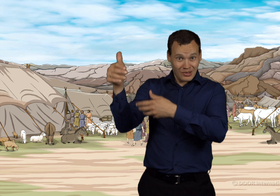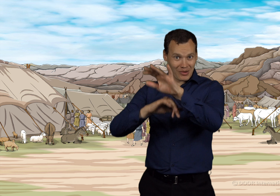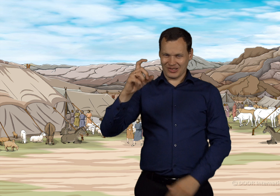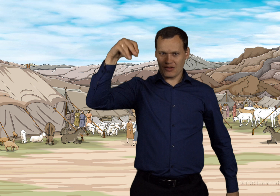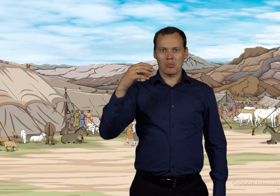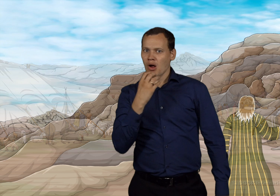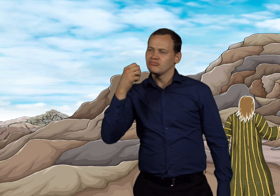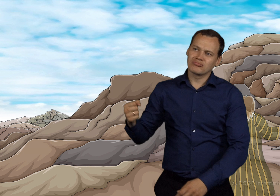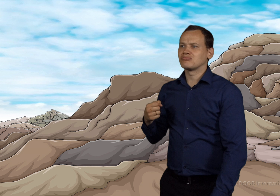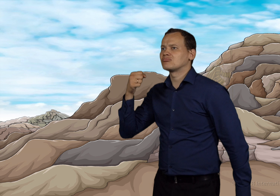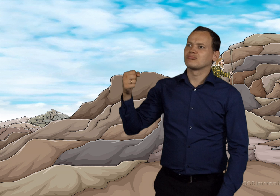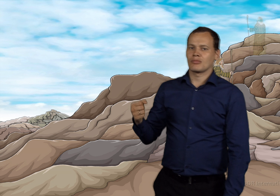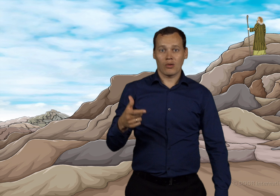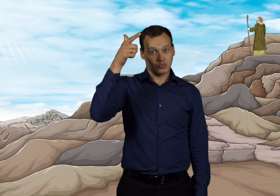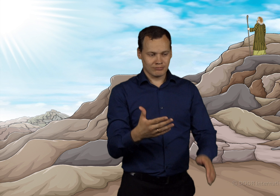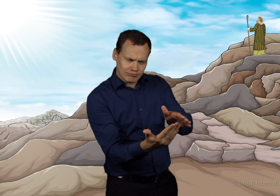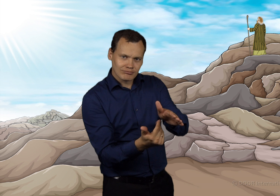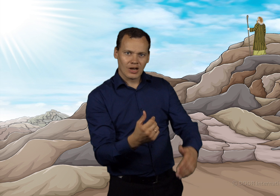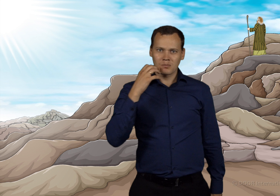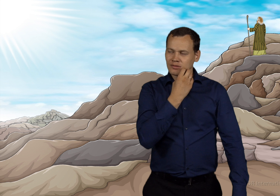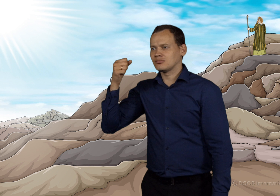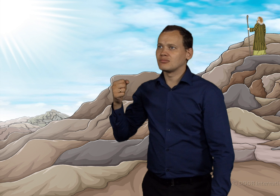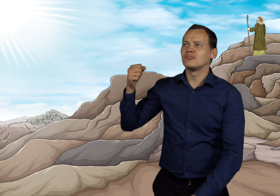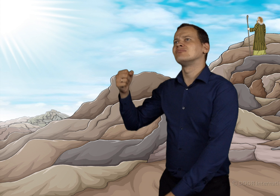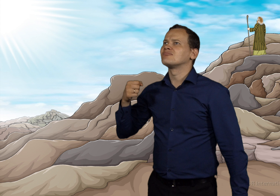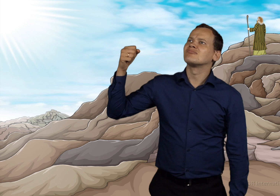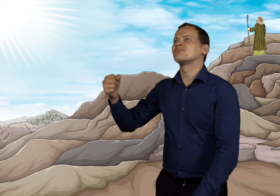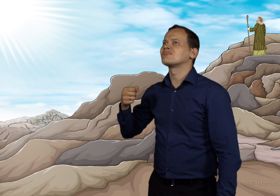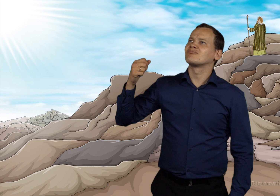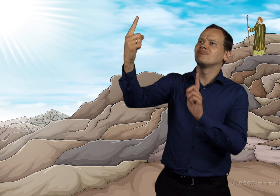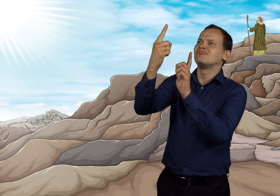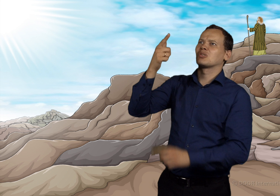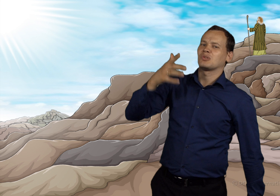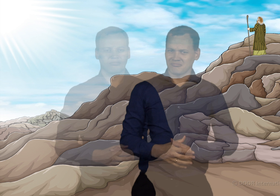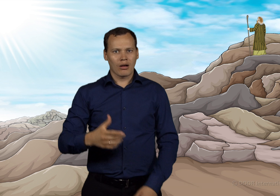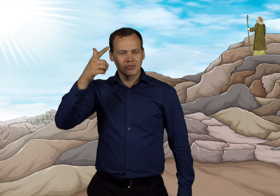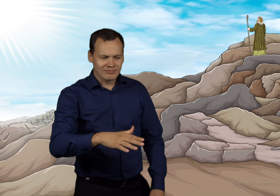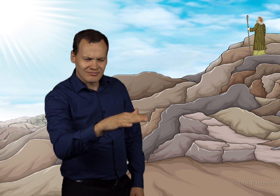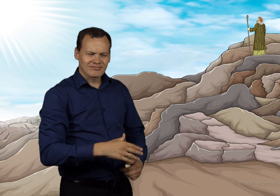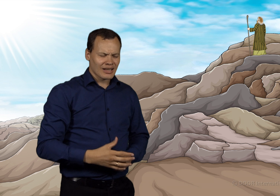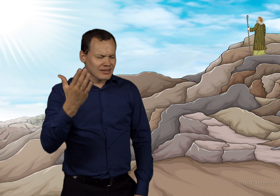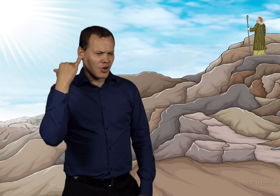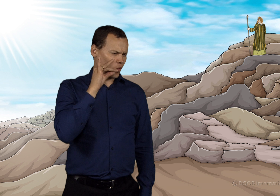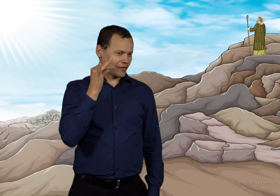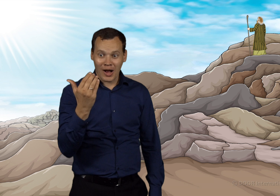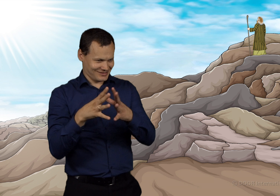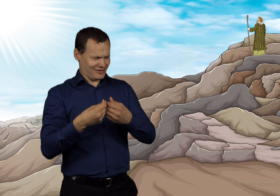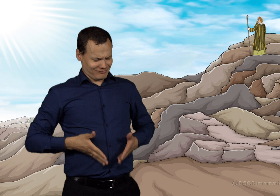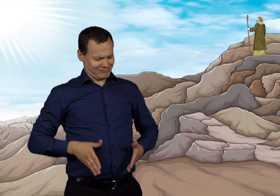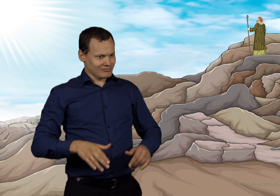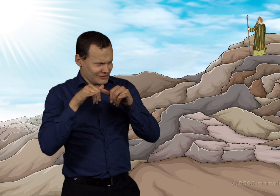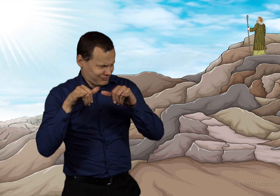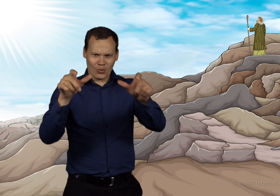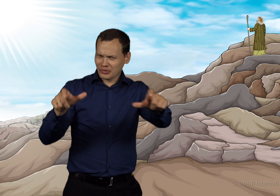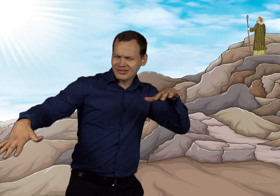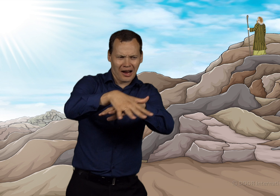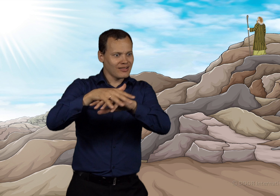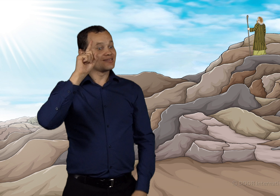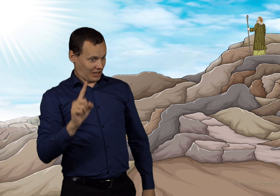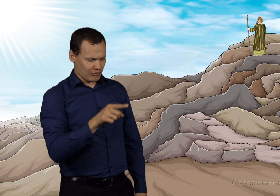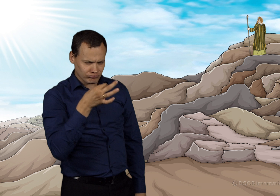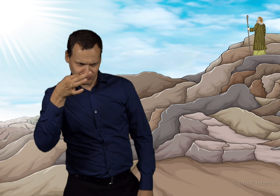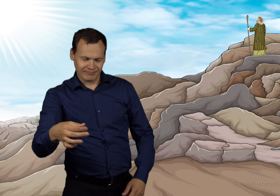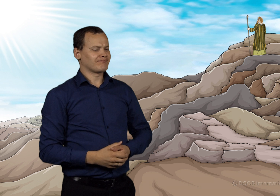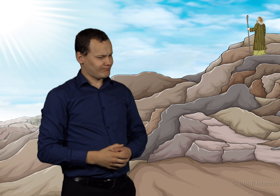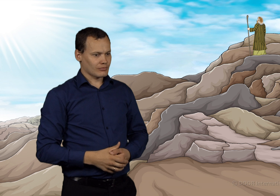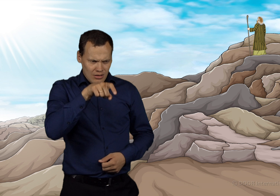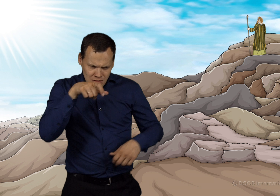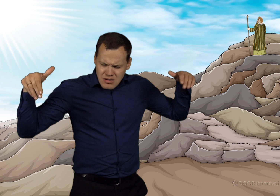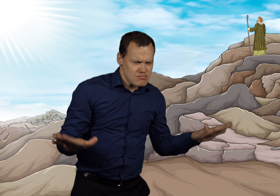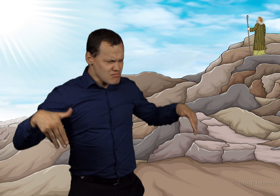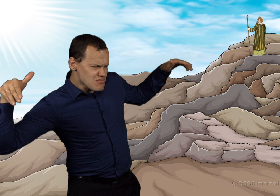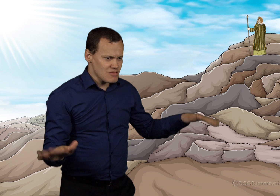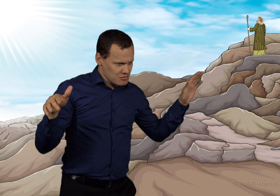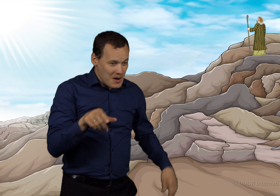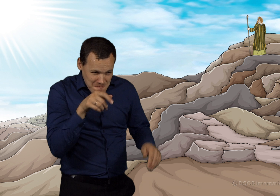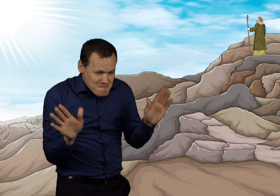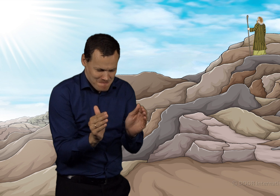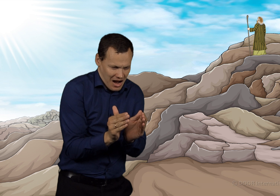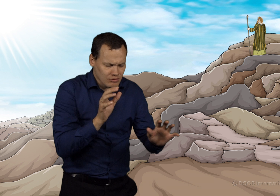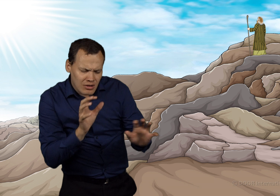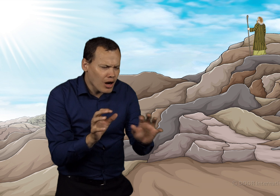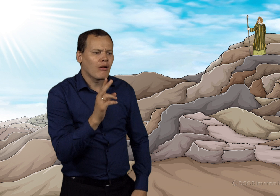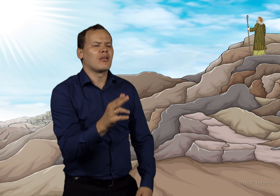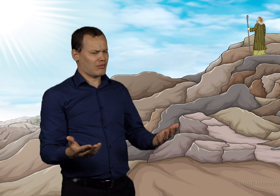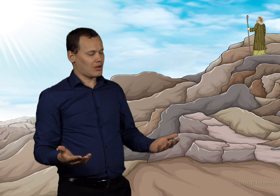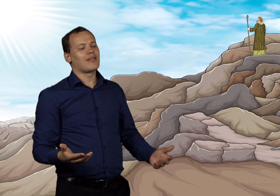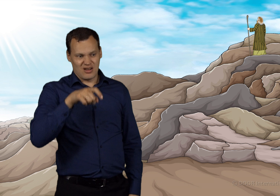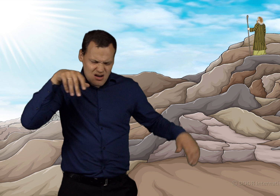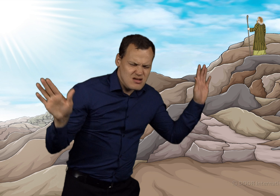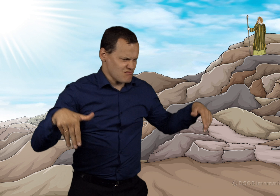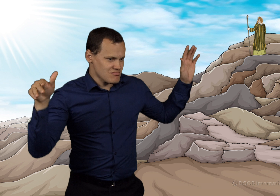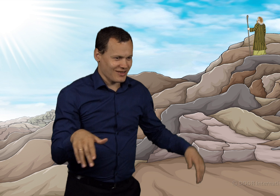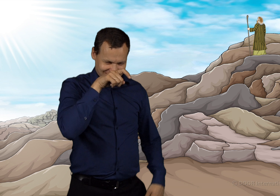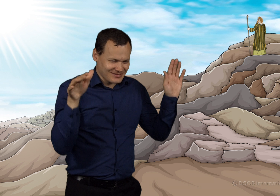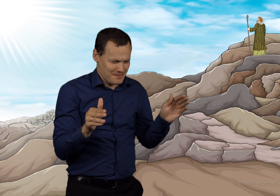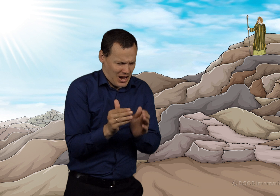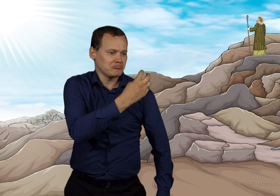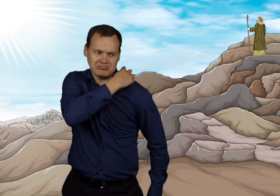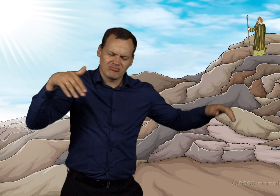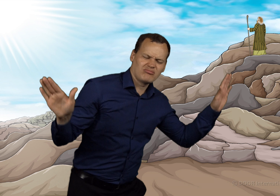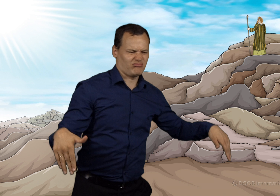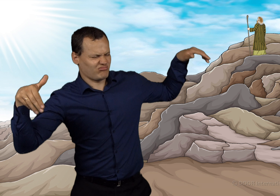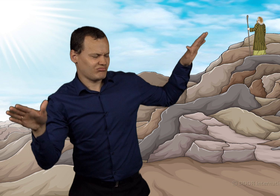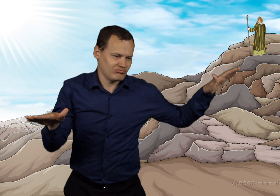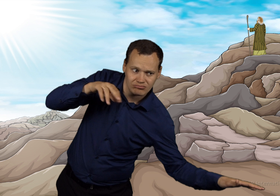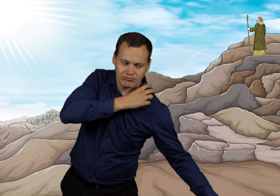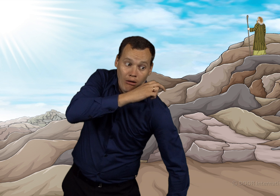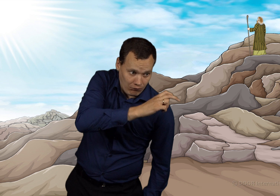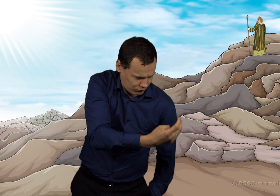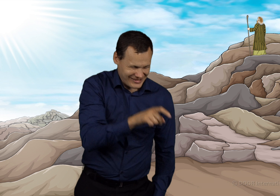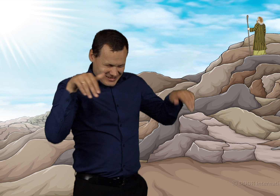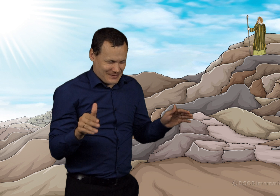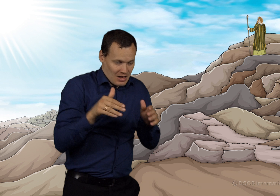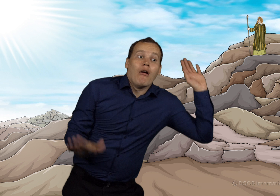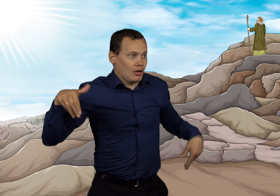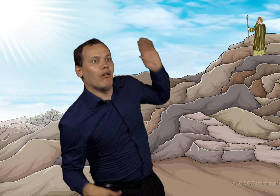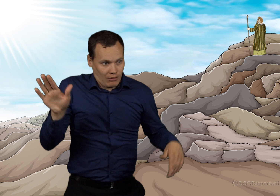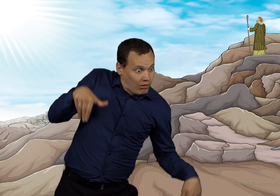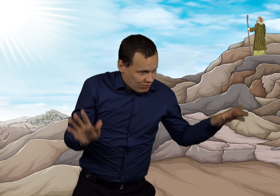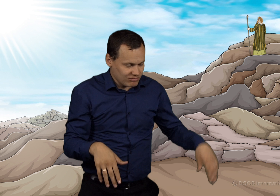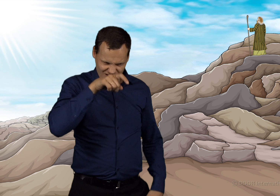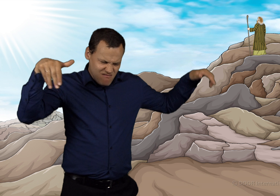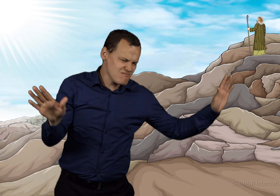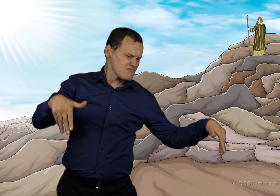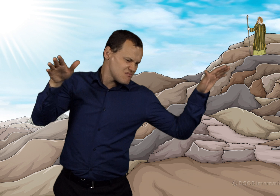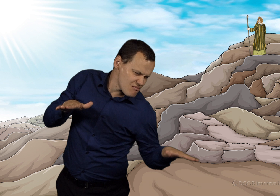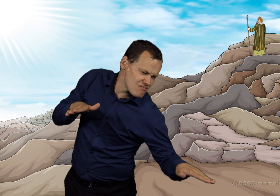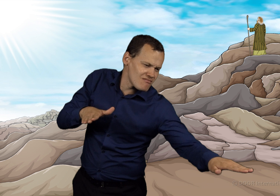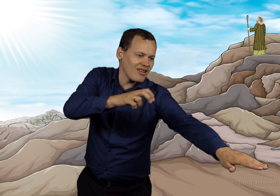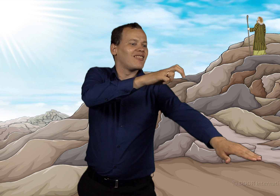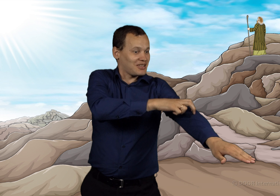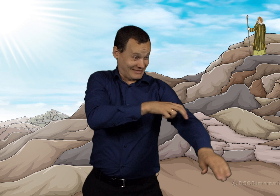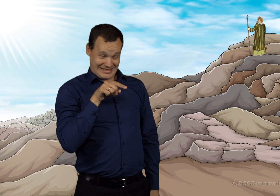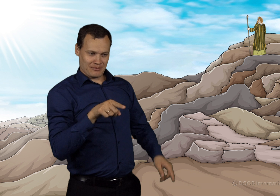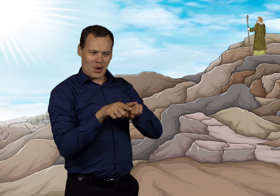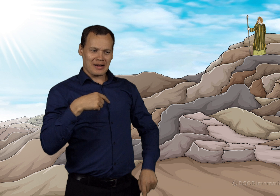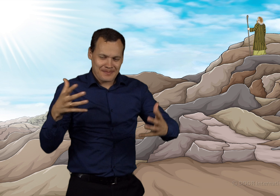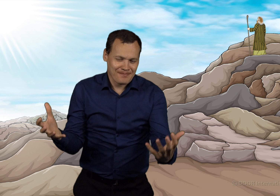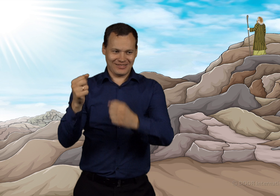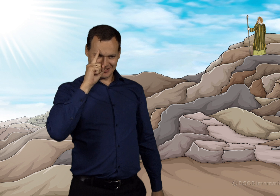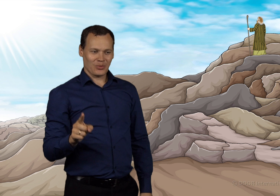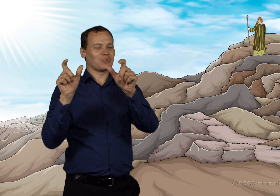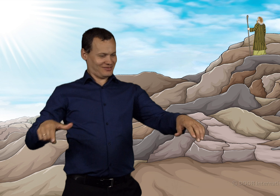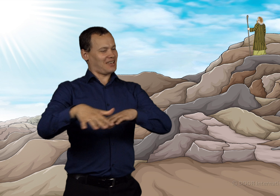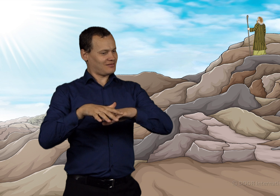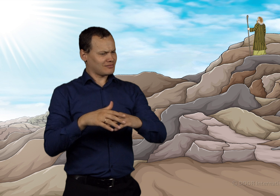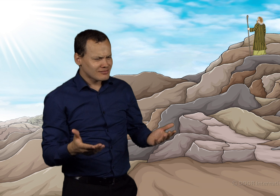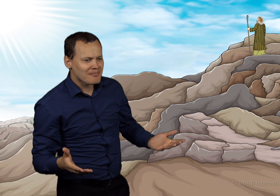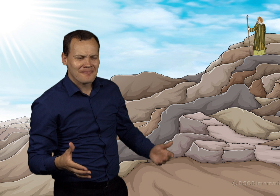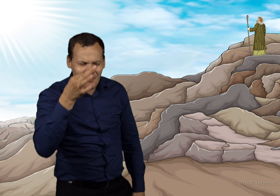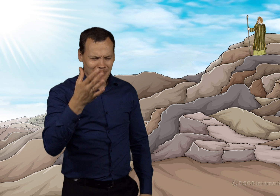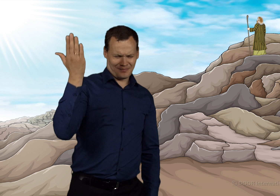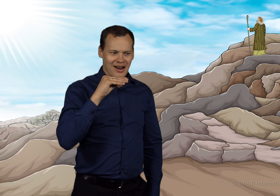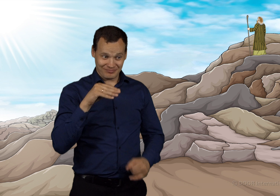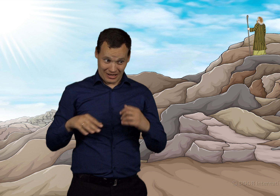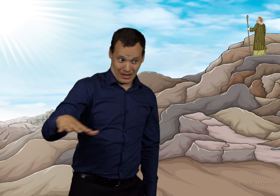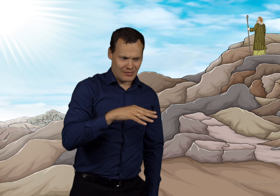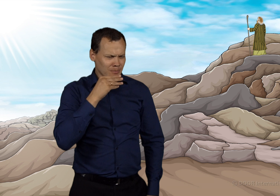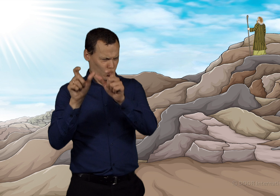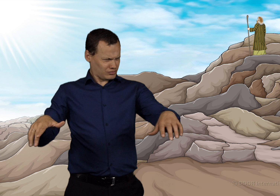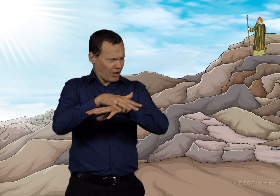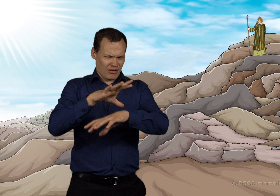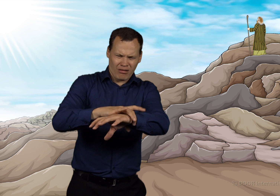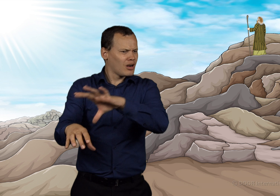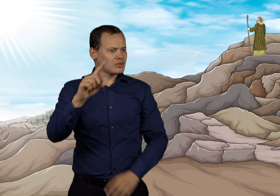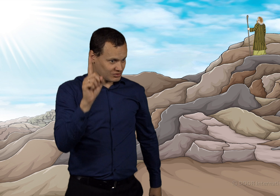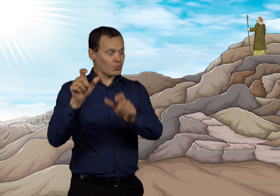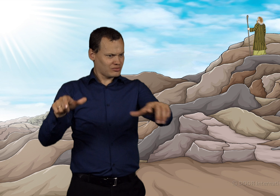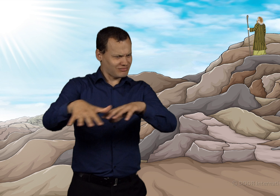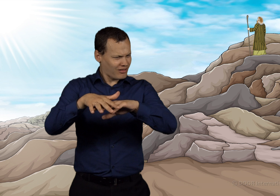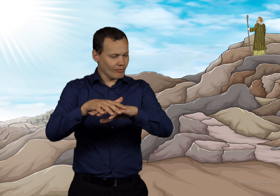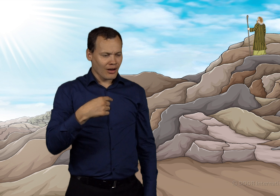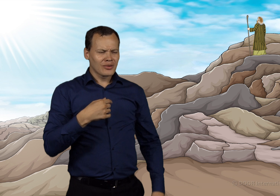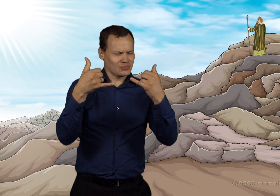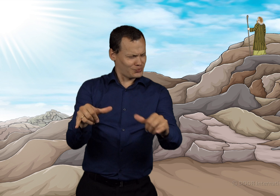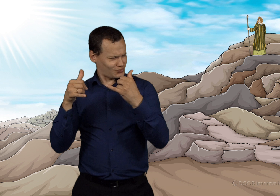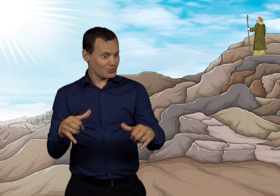Then Moses went up to God, and the LORD called to him from the mountain, “This is what you are to tell the house of Jacob and explain to the sons of Israel: ‘You have seen for yourselves what I did to Egypt, and how I carried you on eagles’ wings and brought you to Myself.